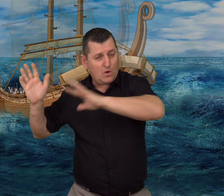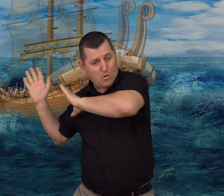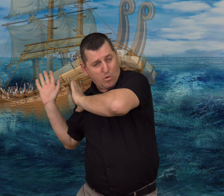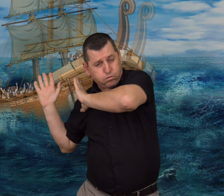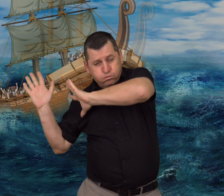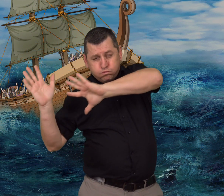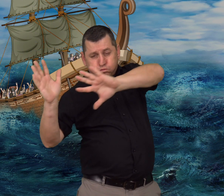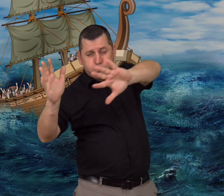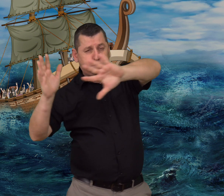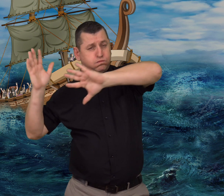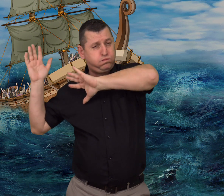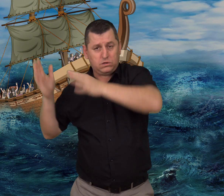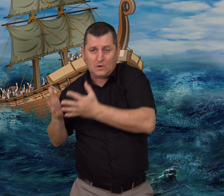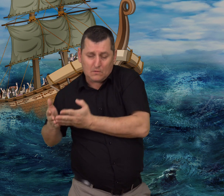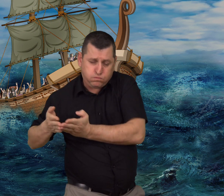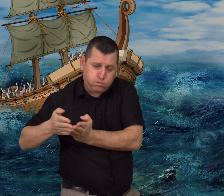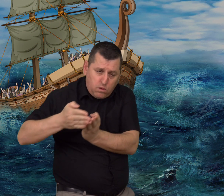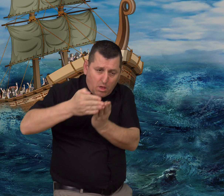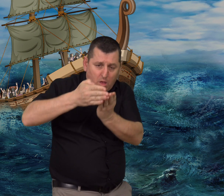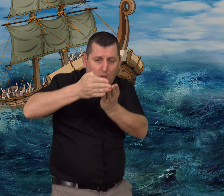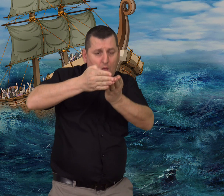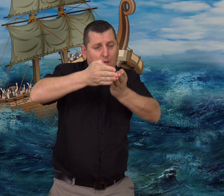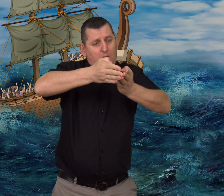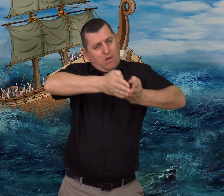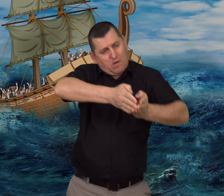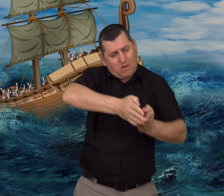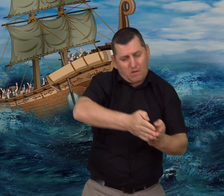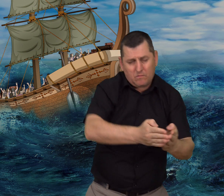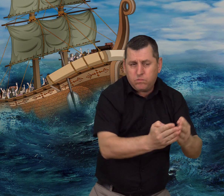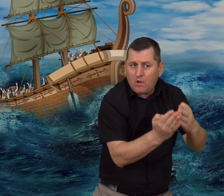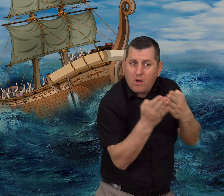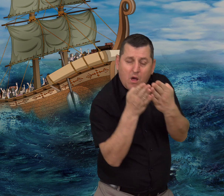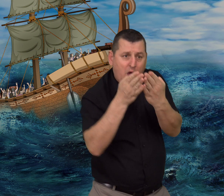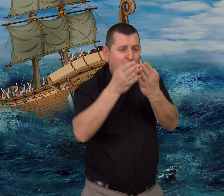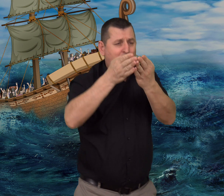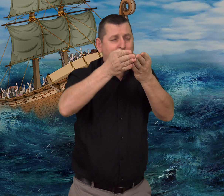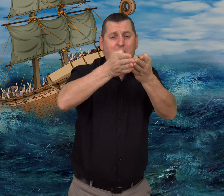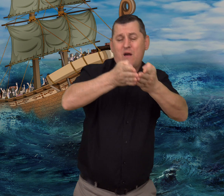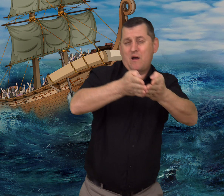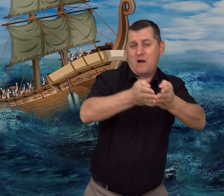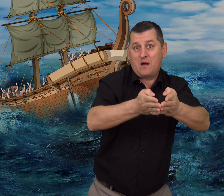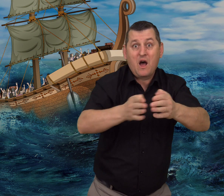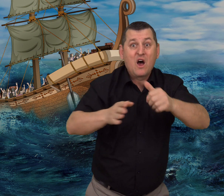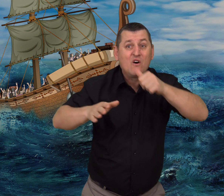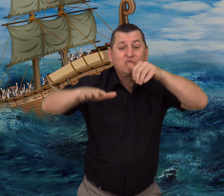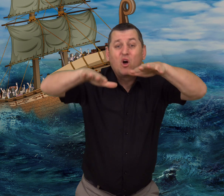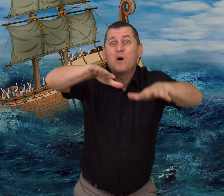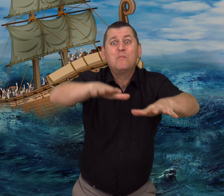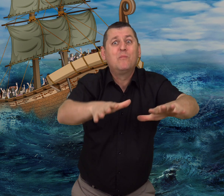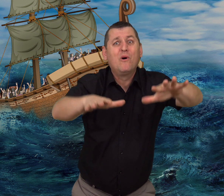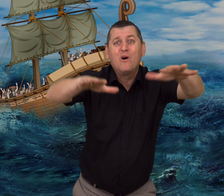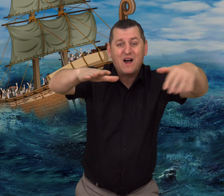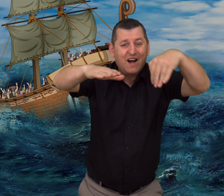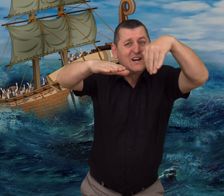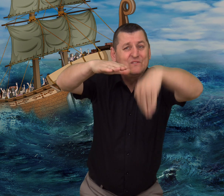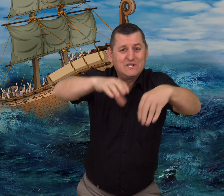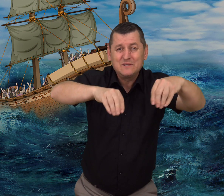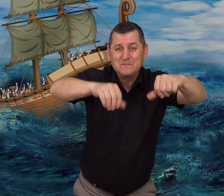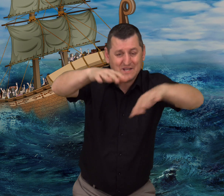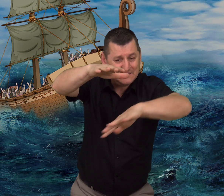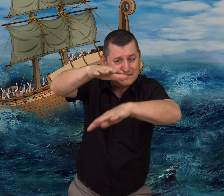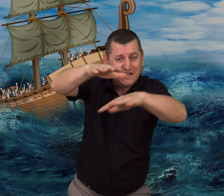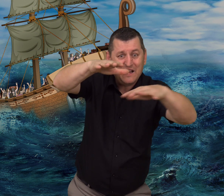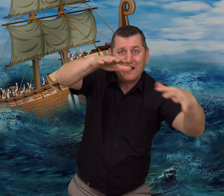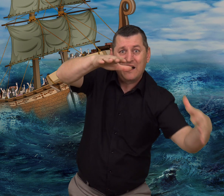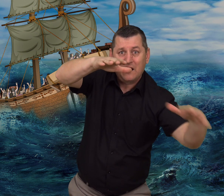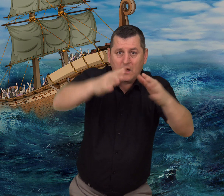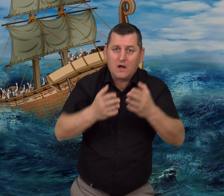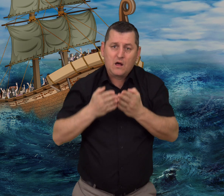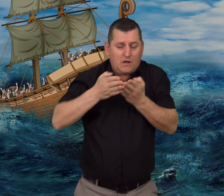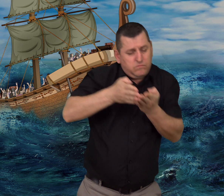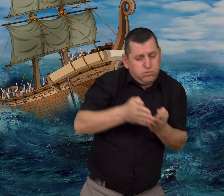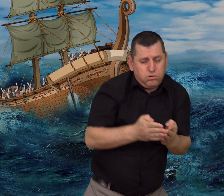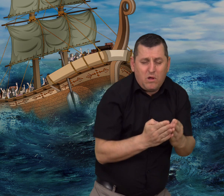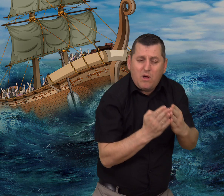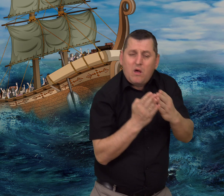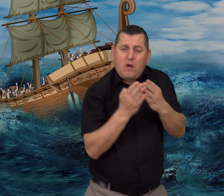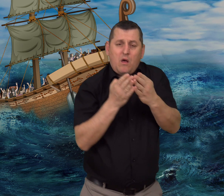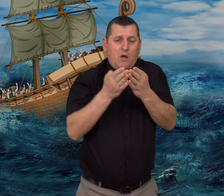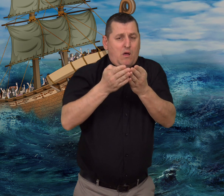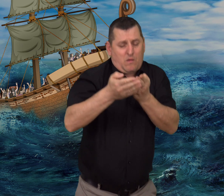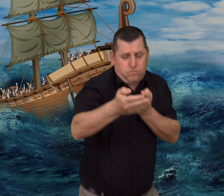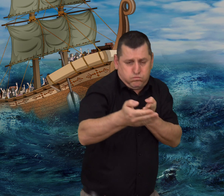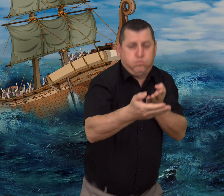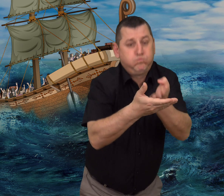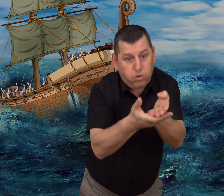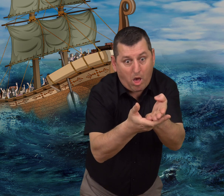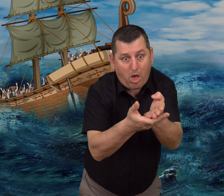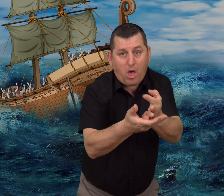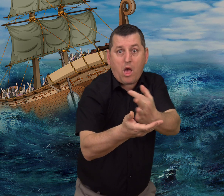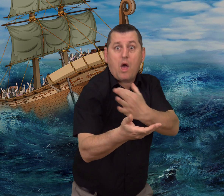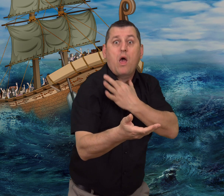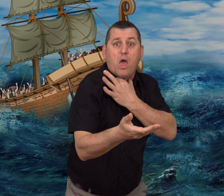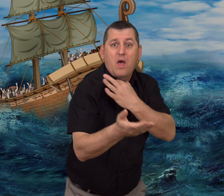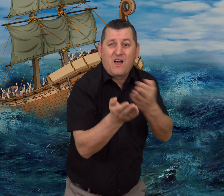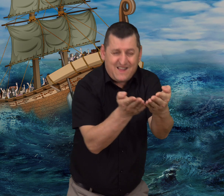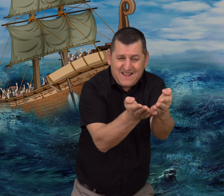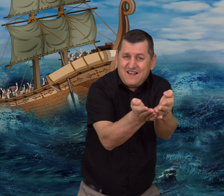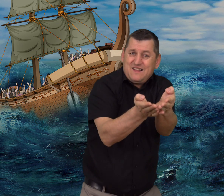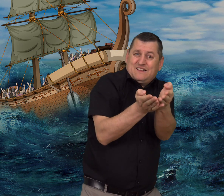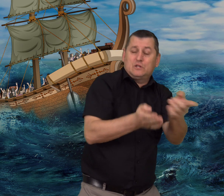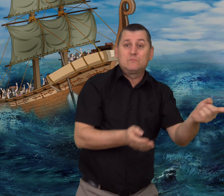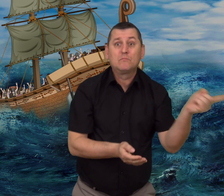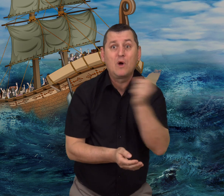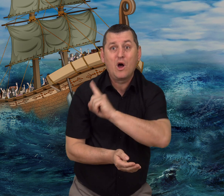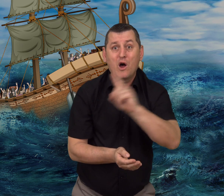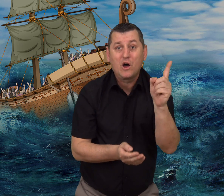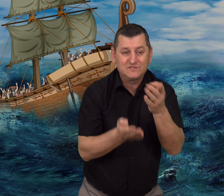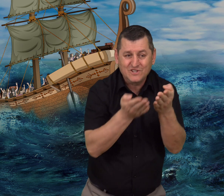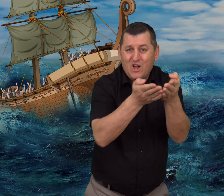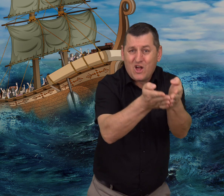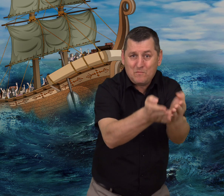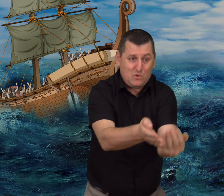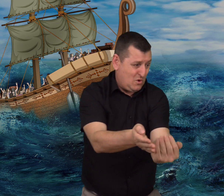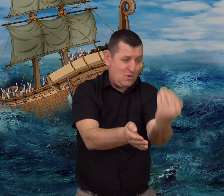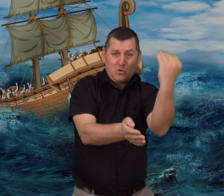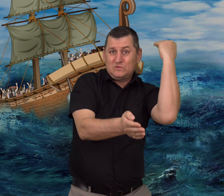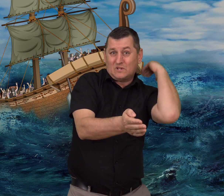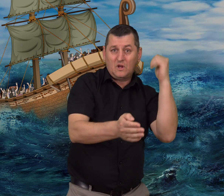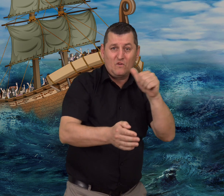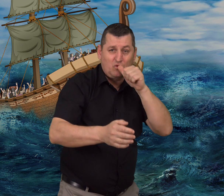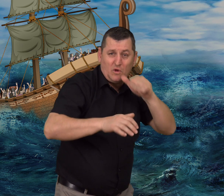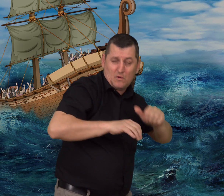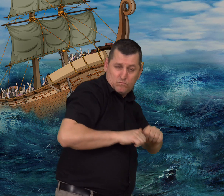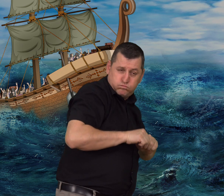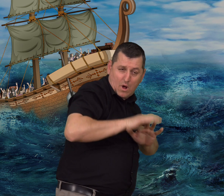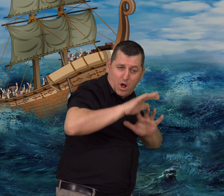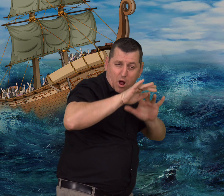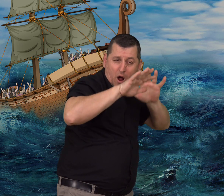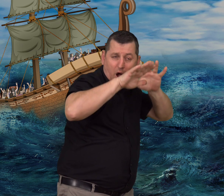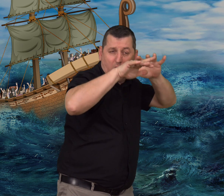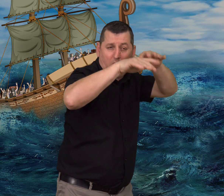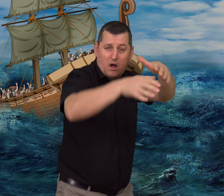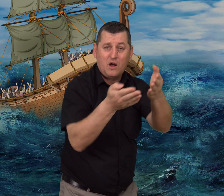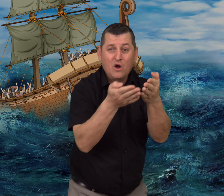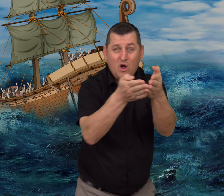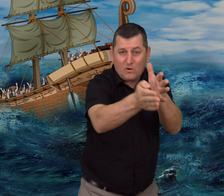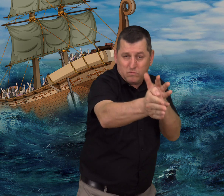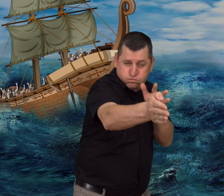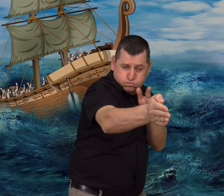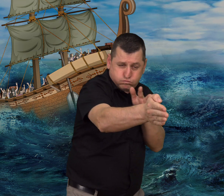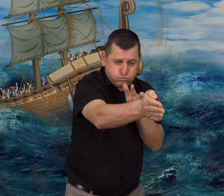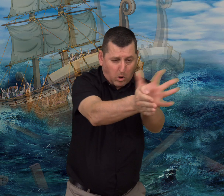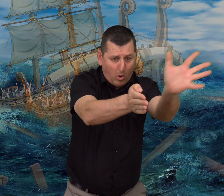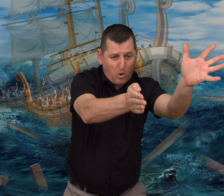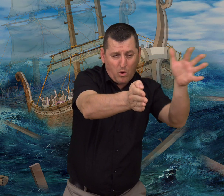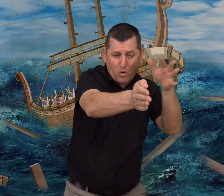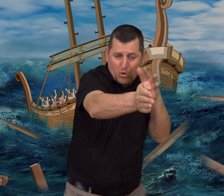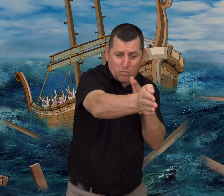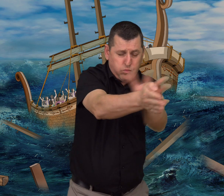Then they hoisted the foresail to the wind and made for the beach. But the vessel struck a sandbar and ran aground.